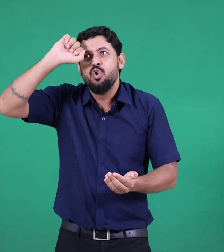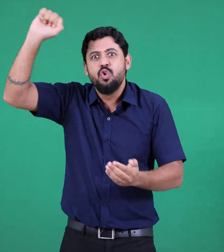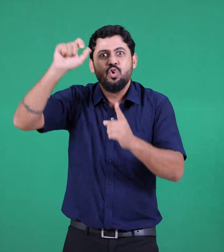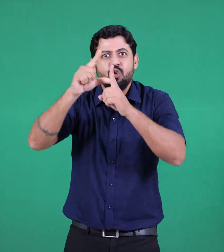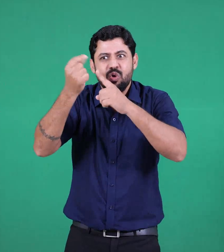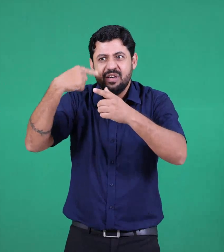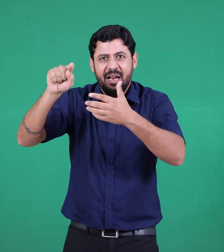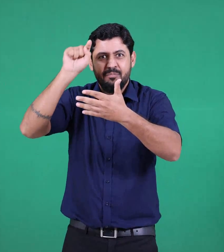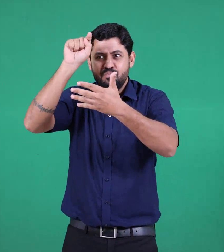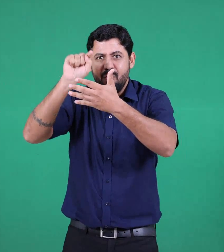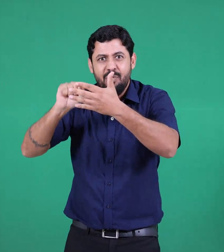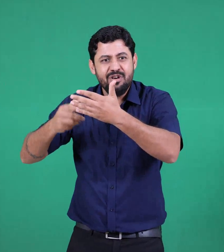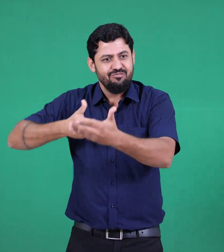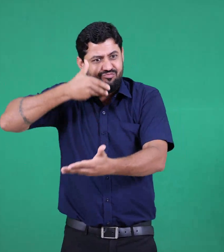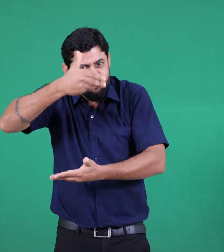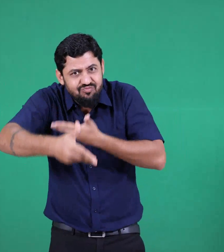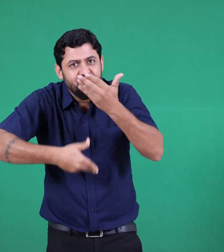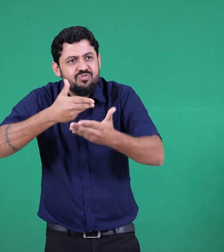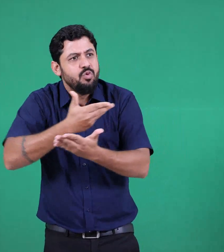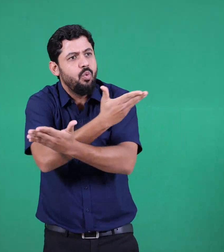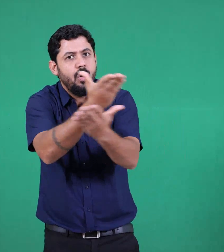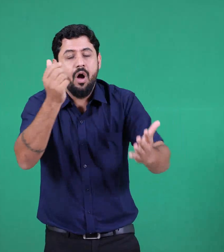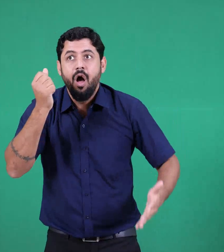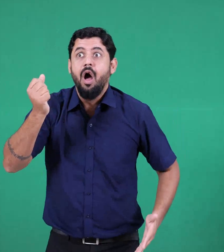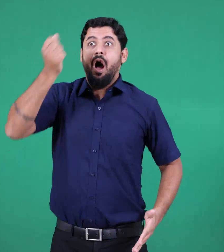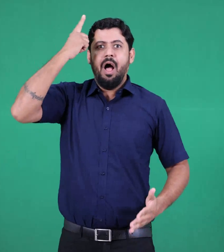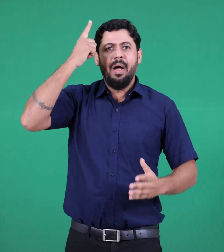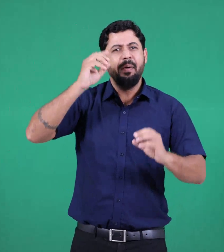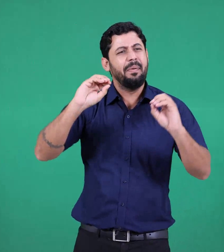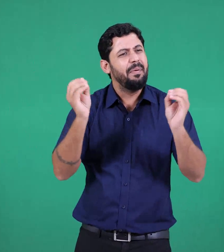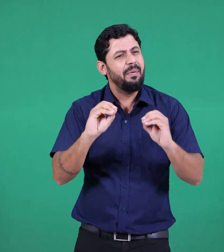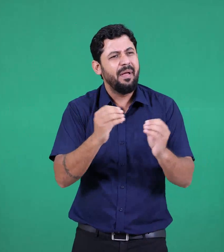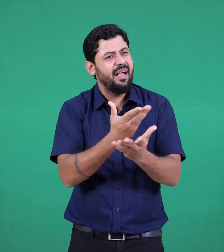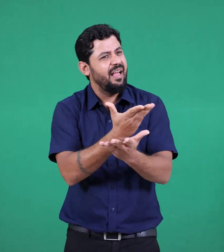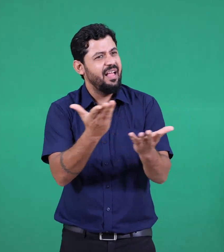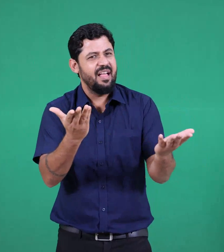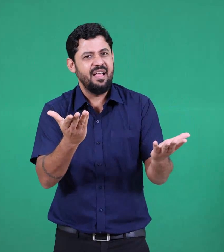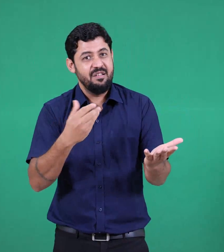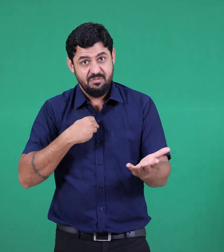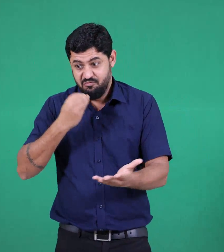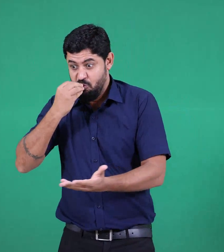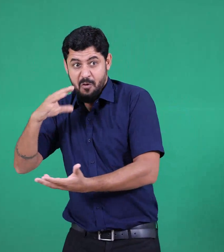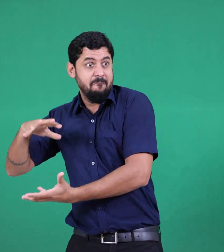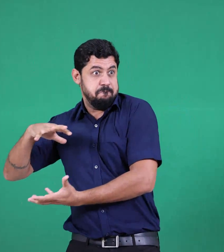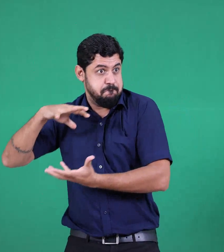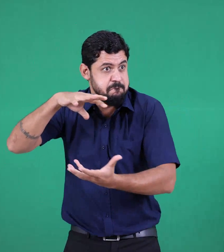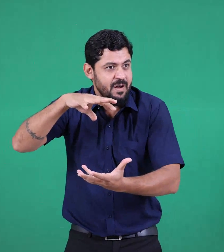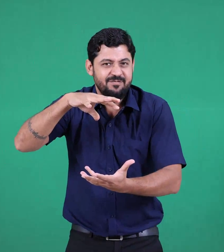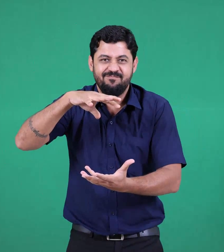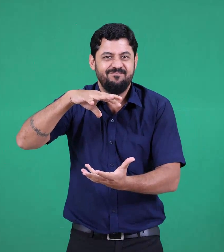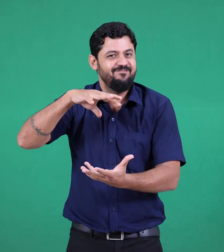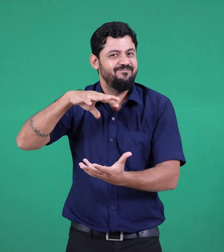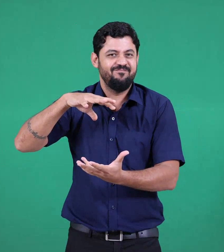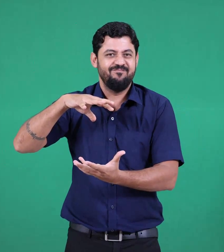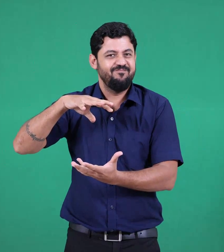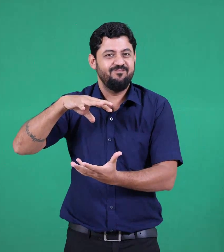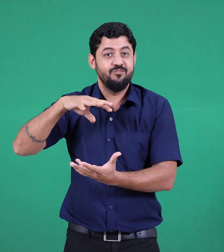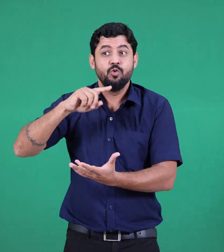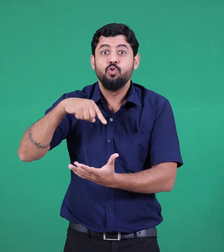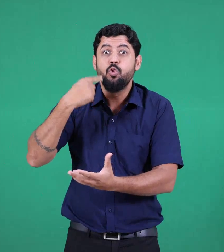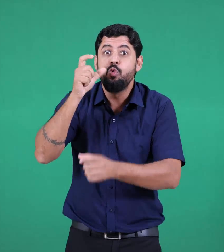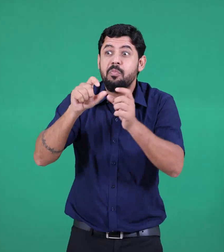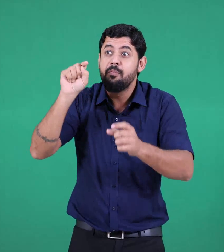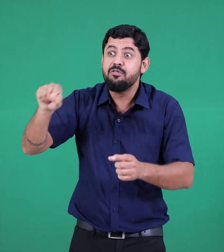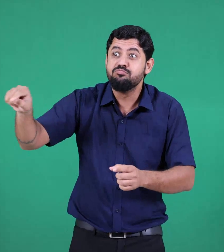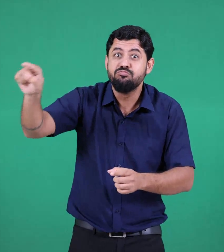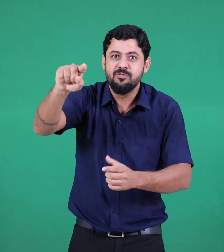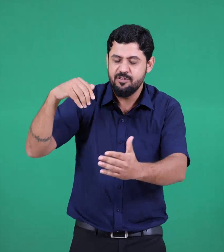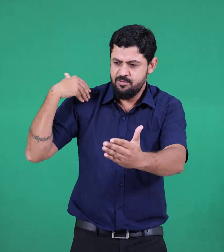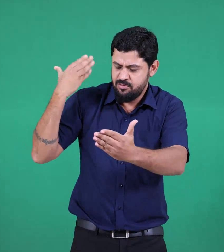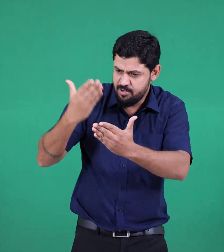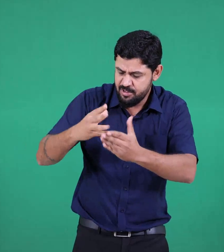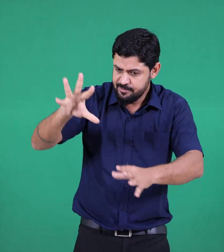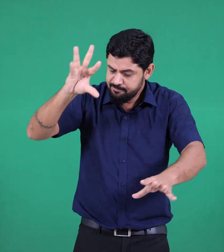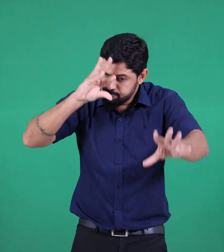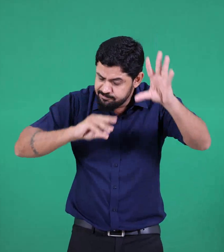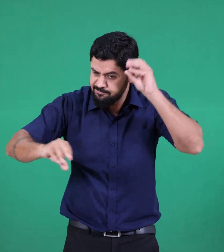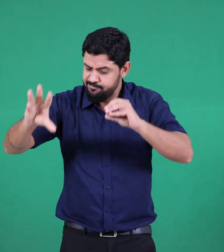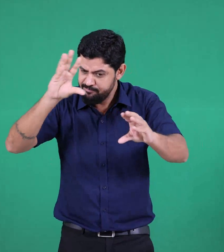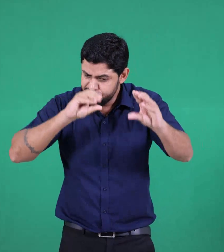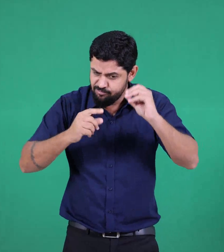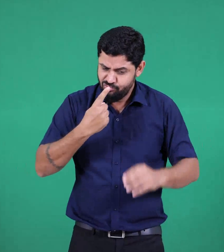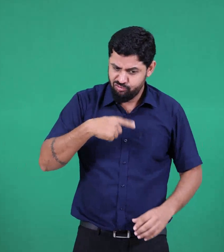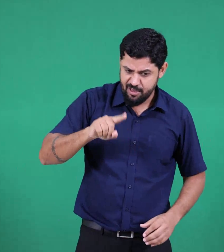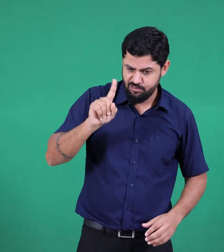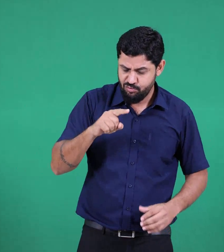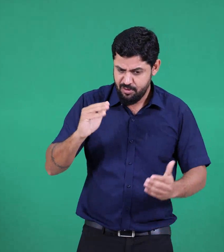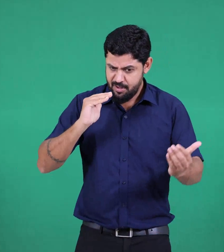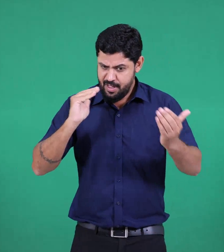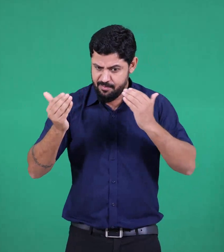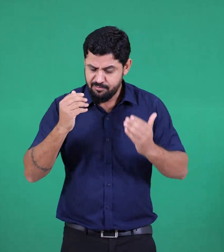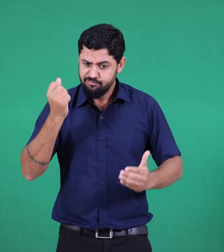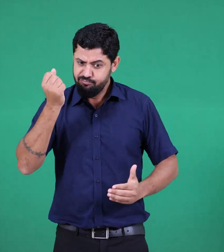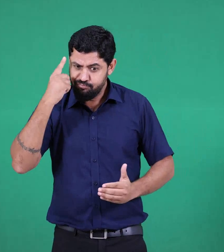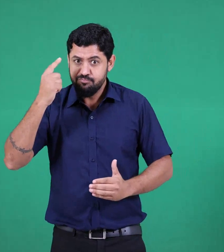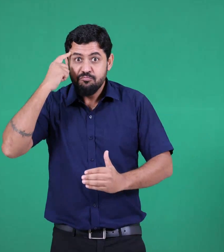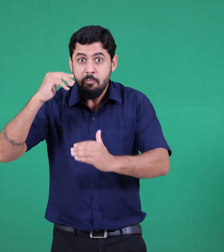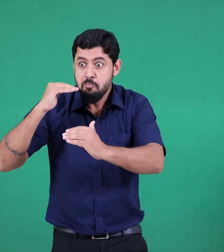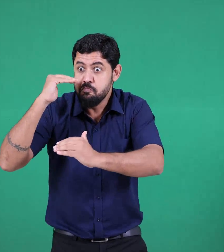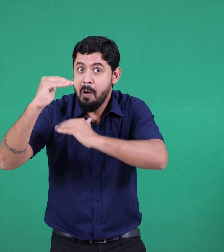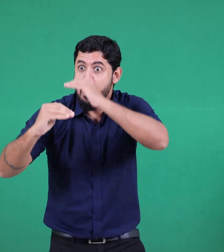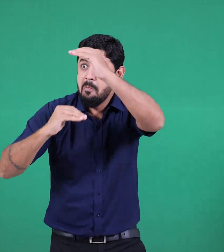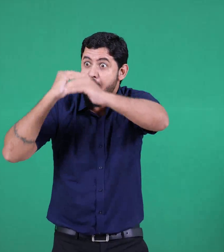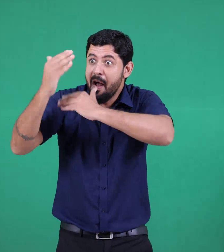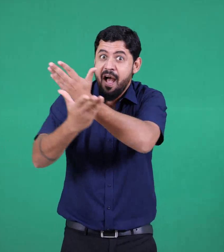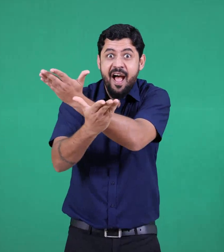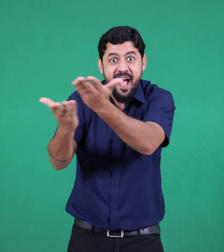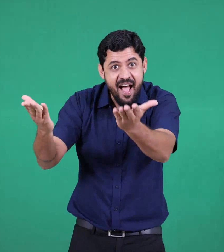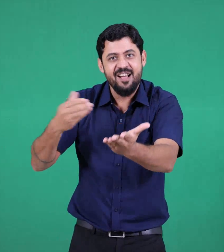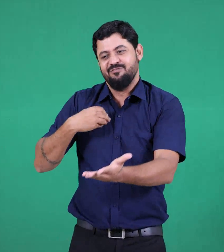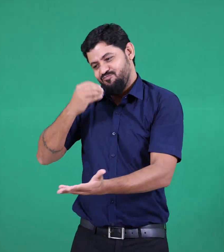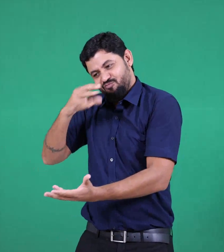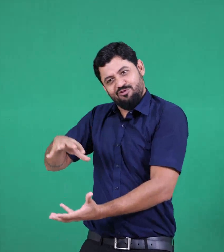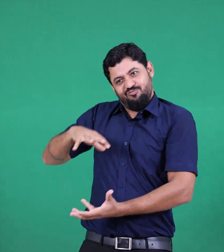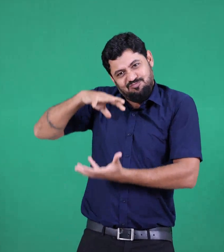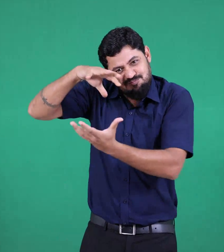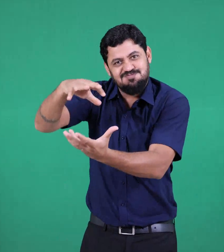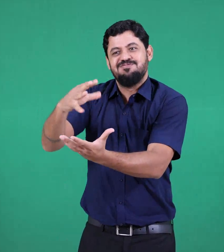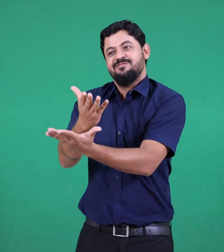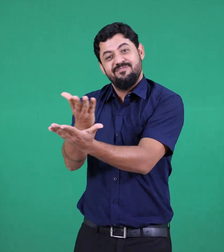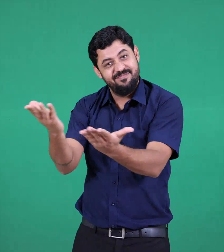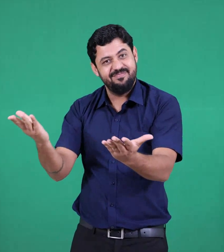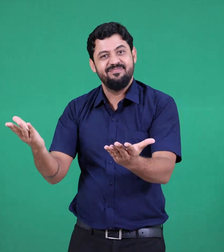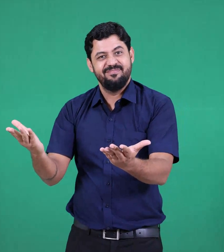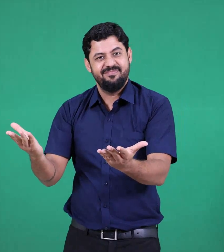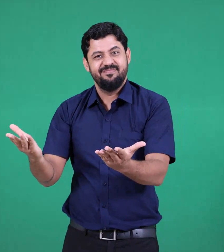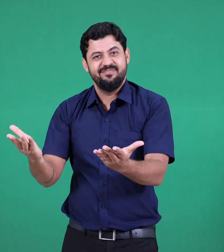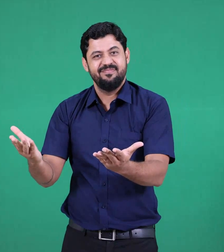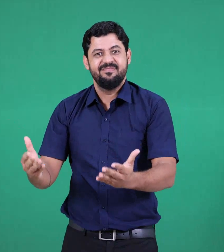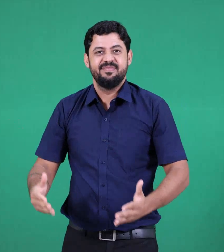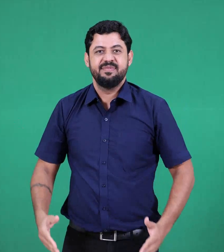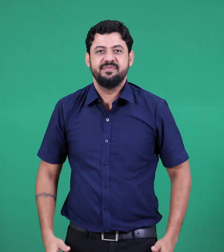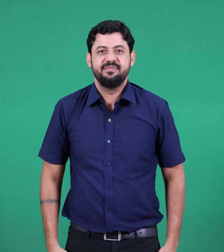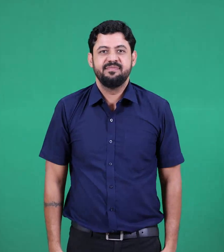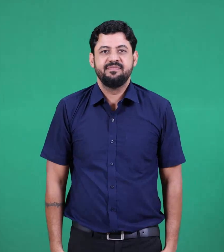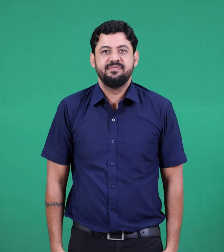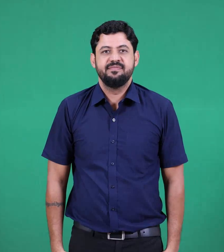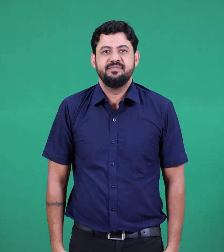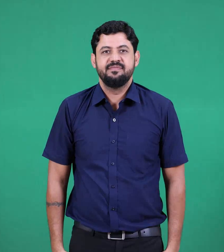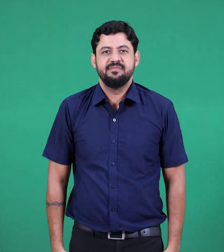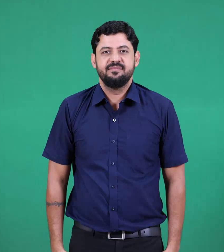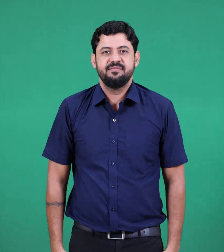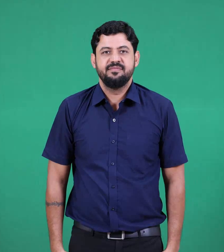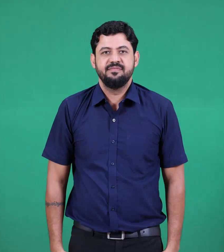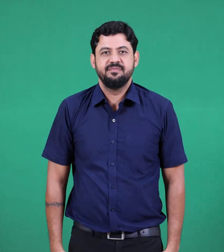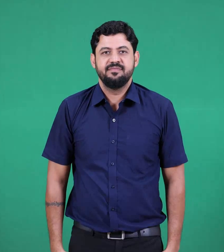But solid food is for the mature, who by constant use have trained their senses to distinguish good from evil.